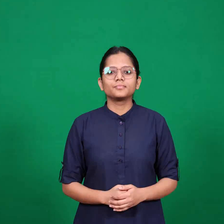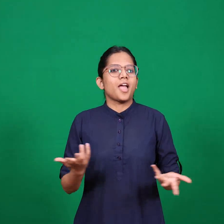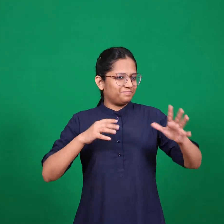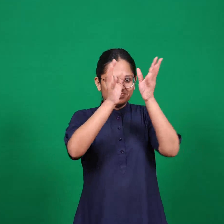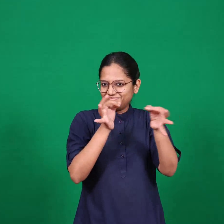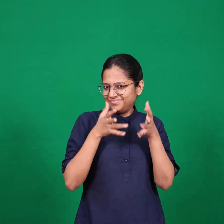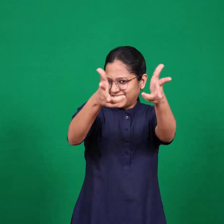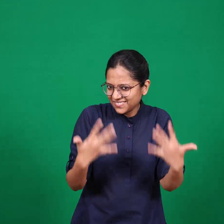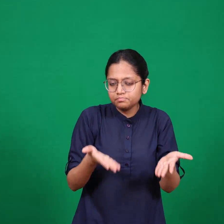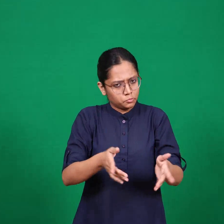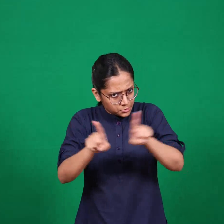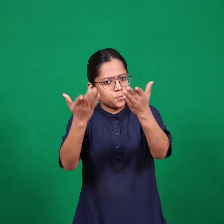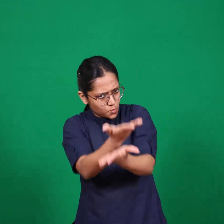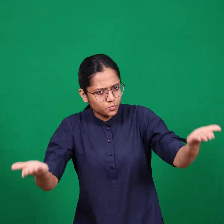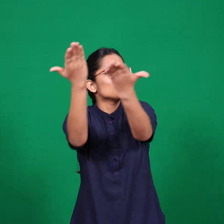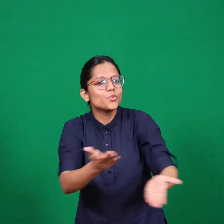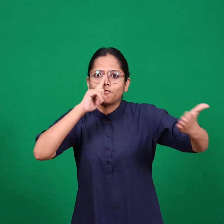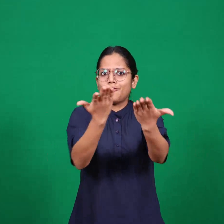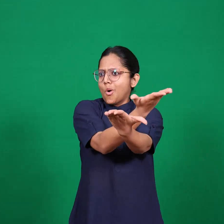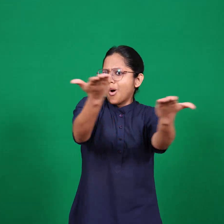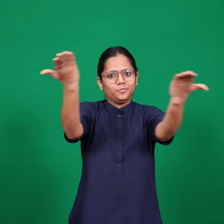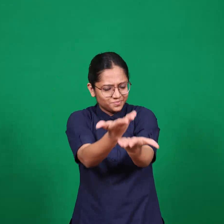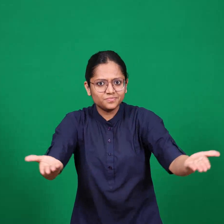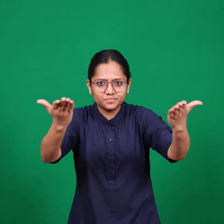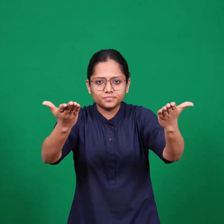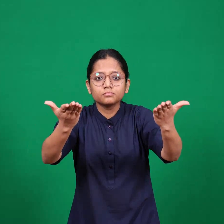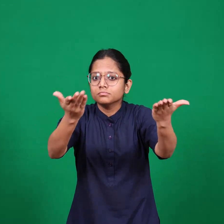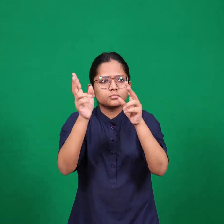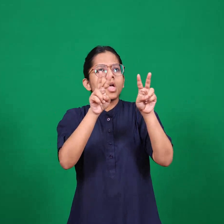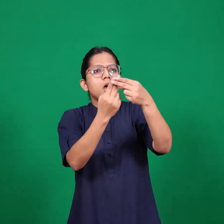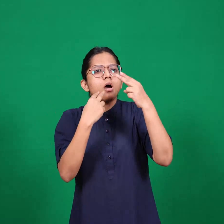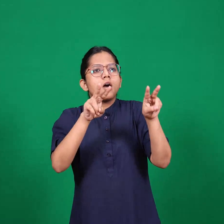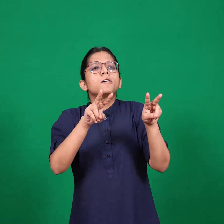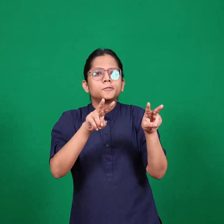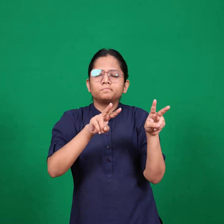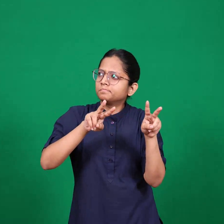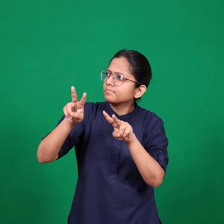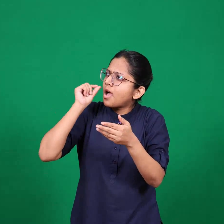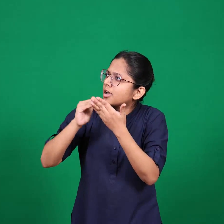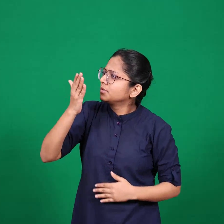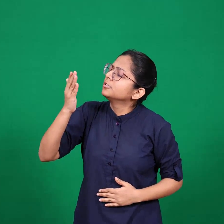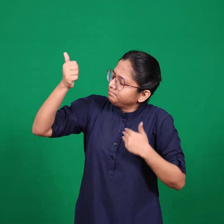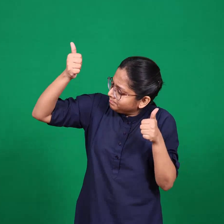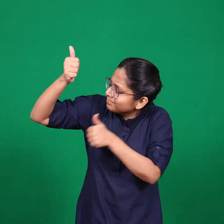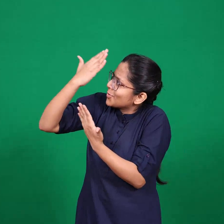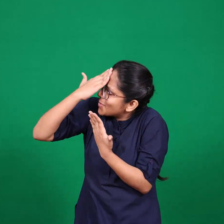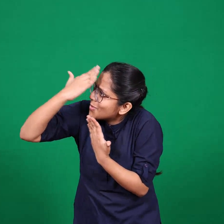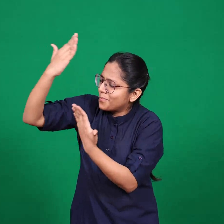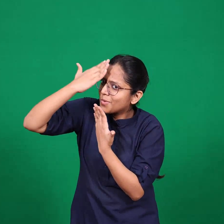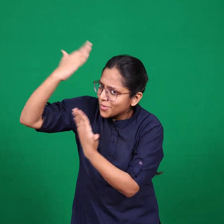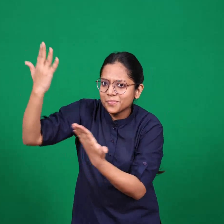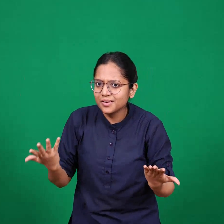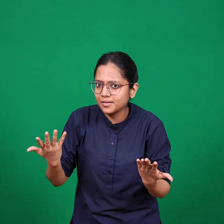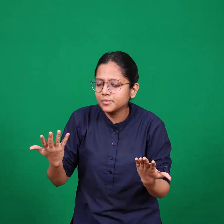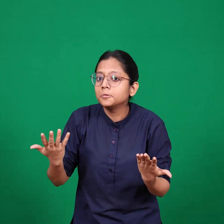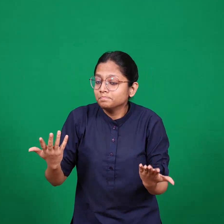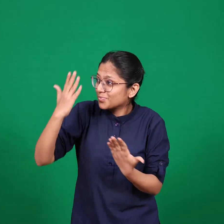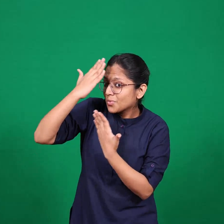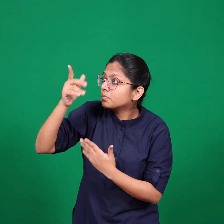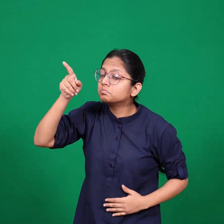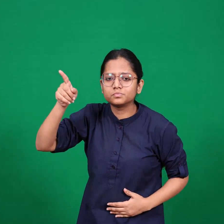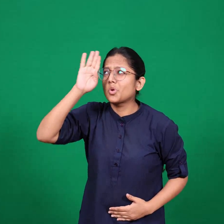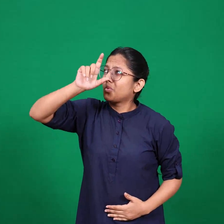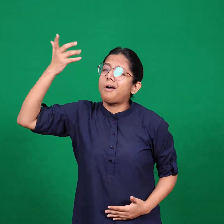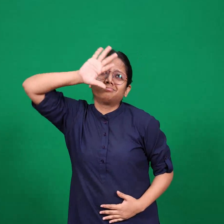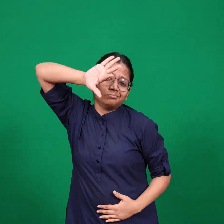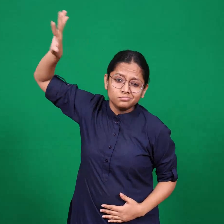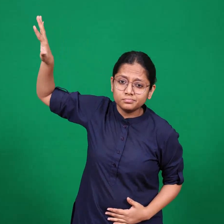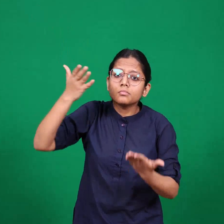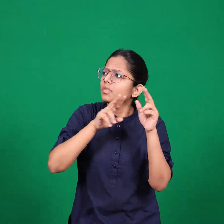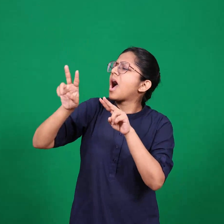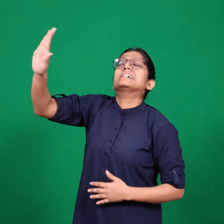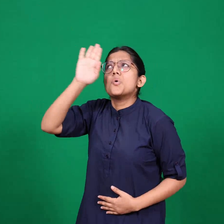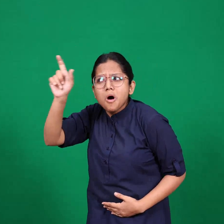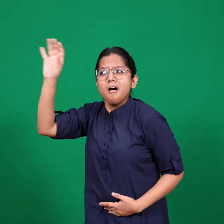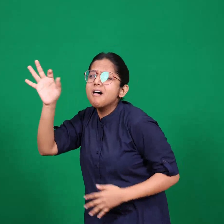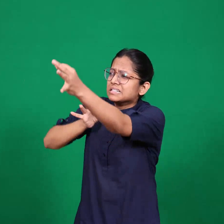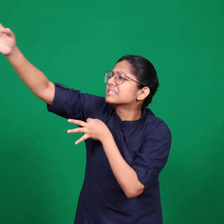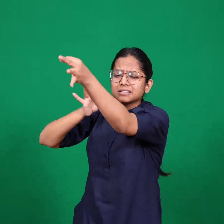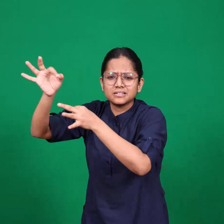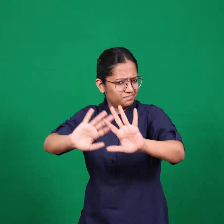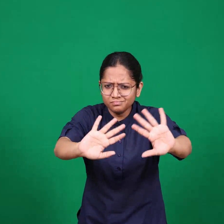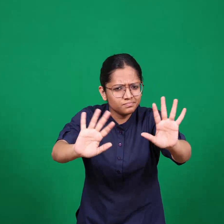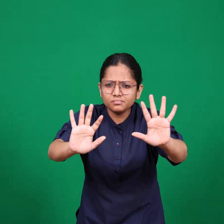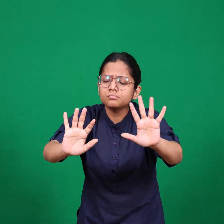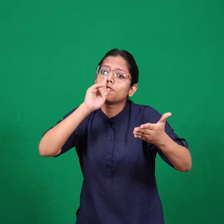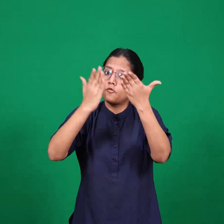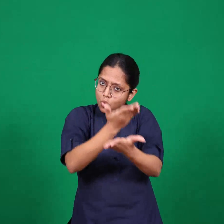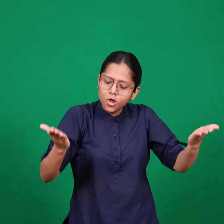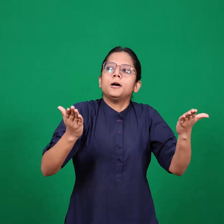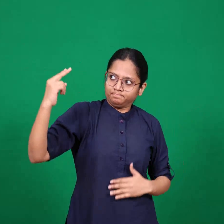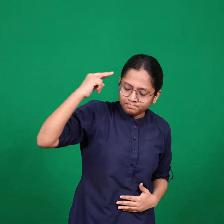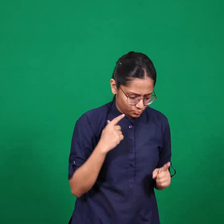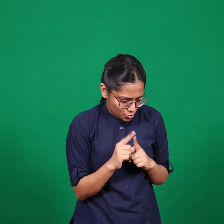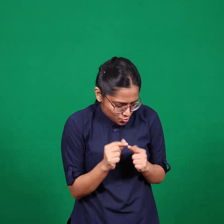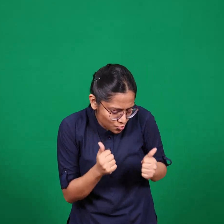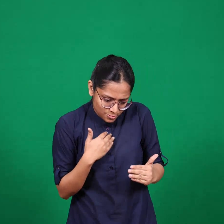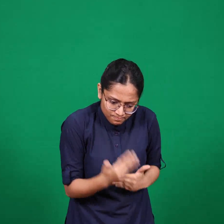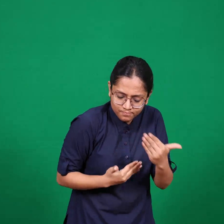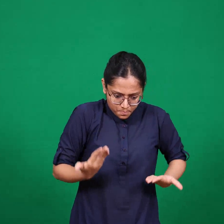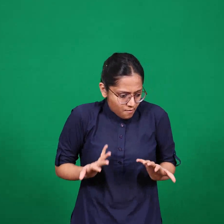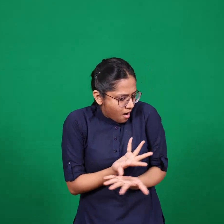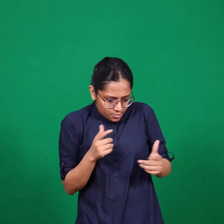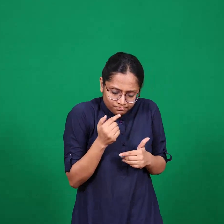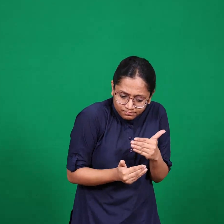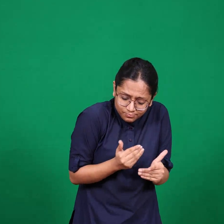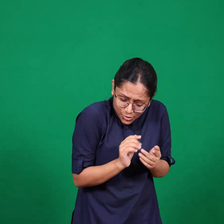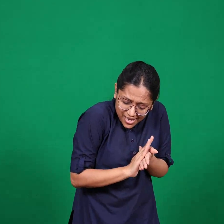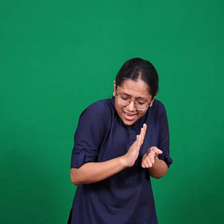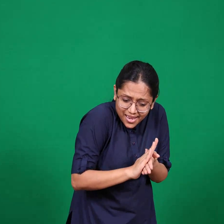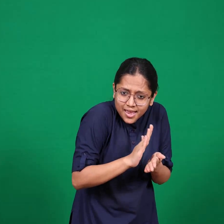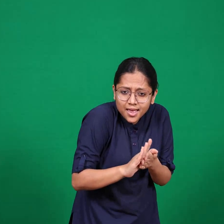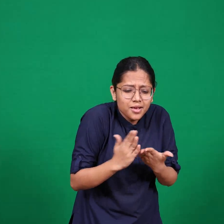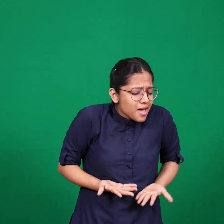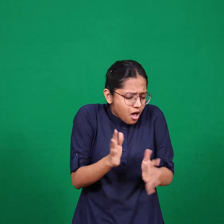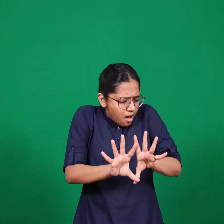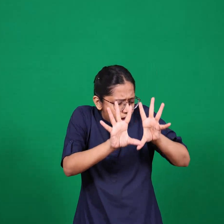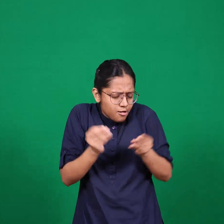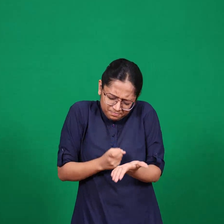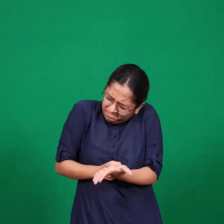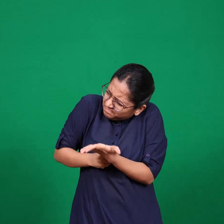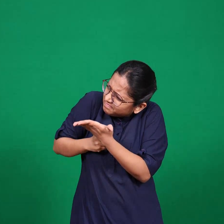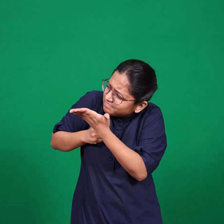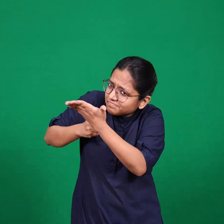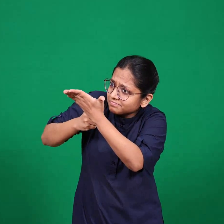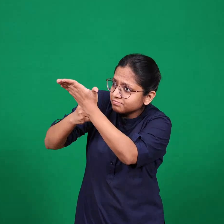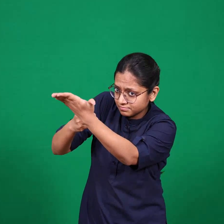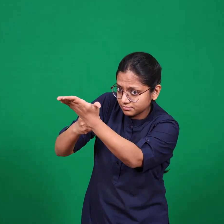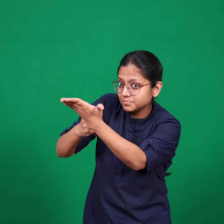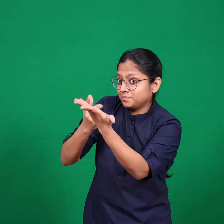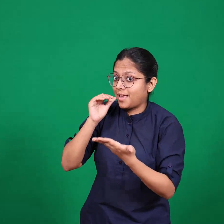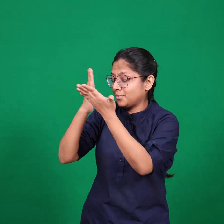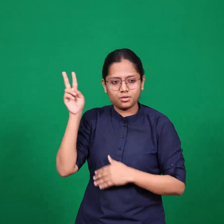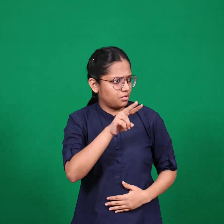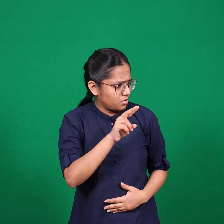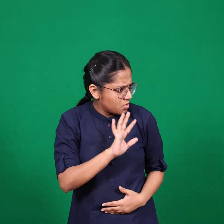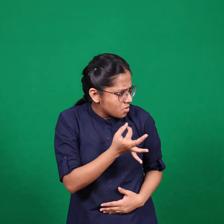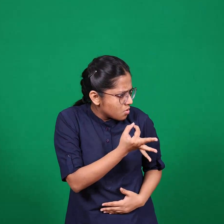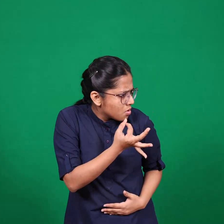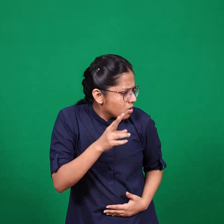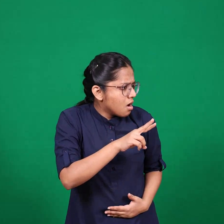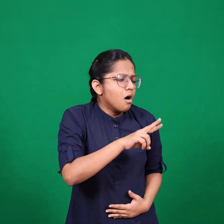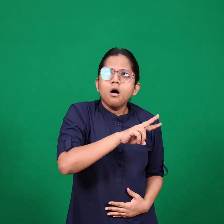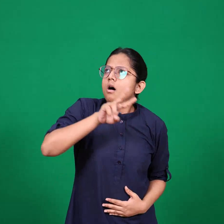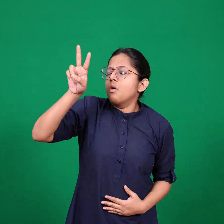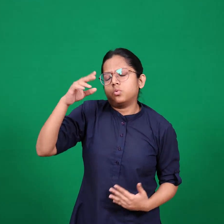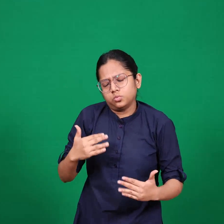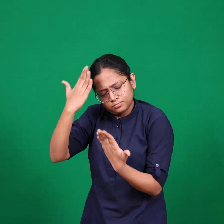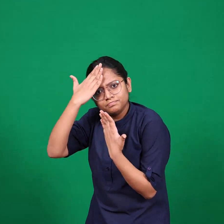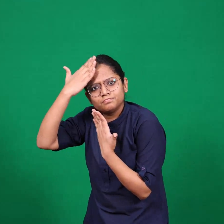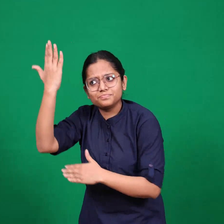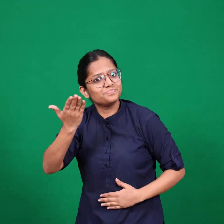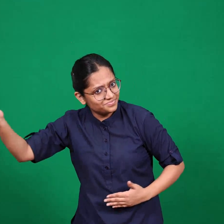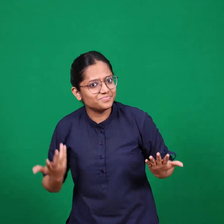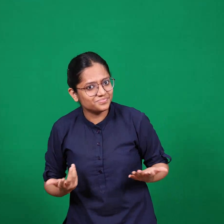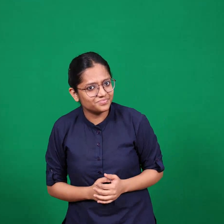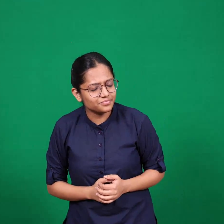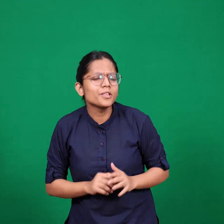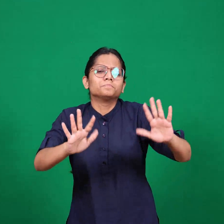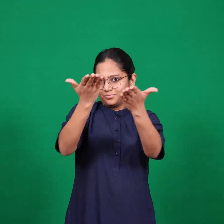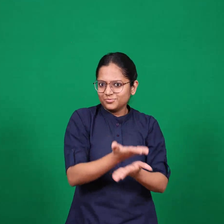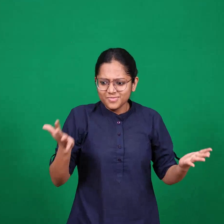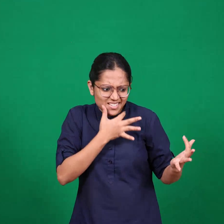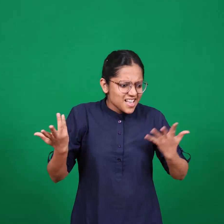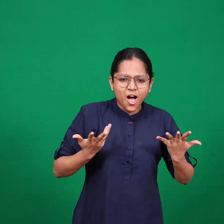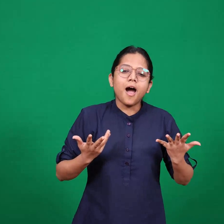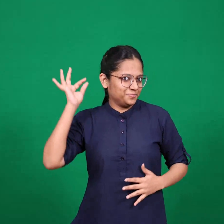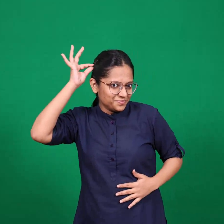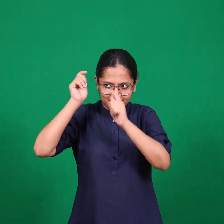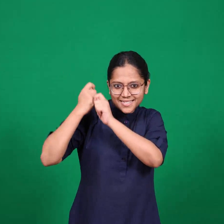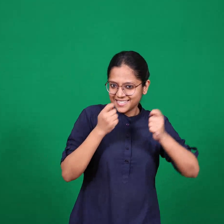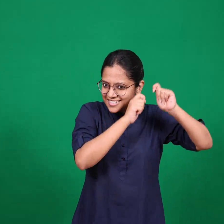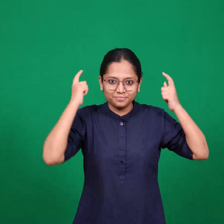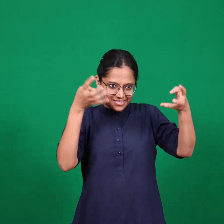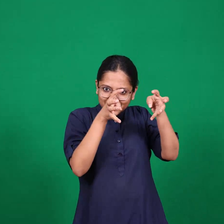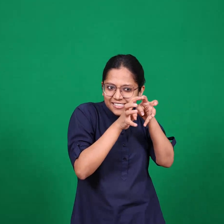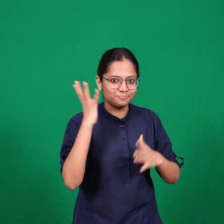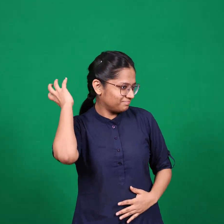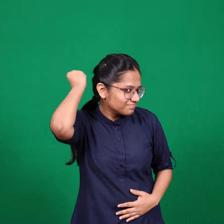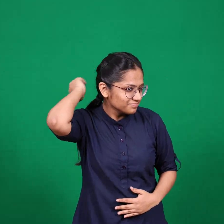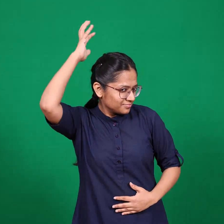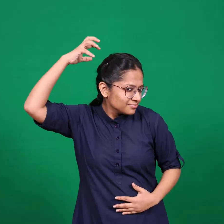Wives, in the same way, submit yourselves to your husbands, so that even if they refuse to believe the word, they will be won over without words by the behavior of their wives when they see your pure and reverent demeanor.